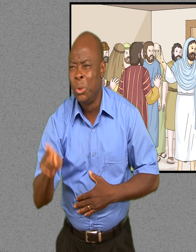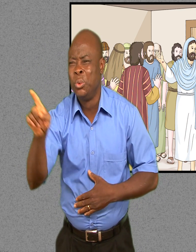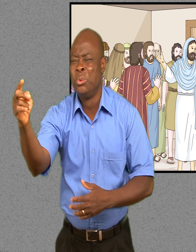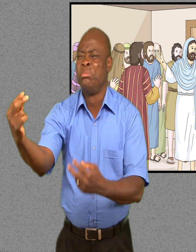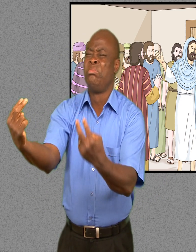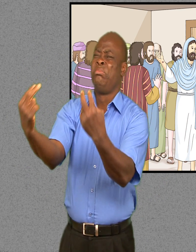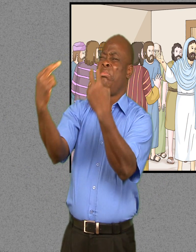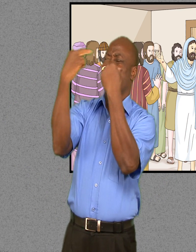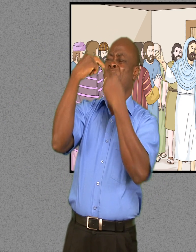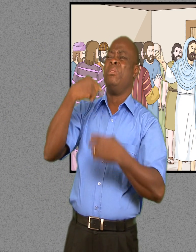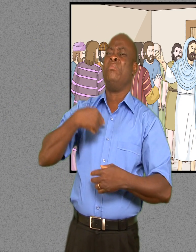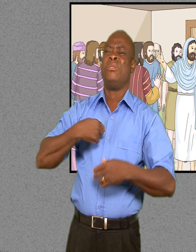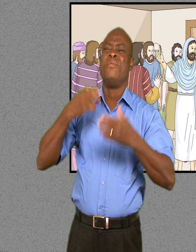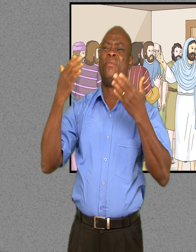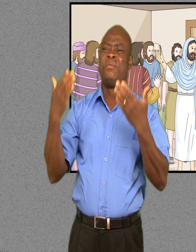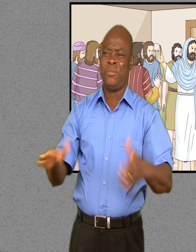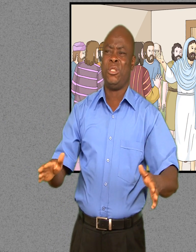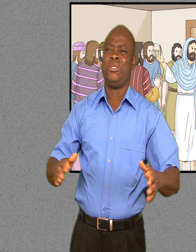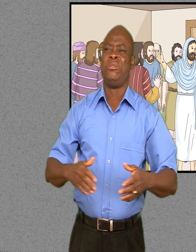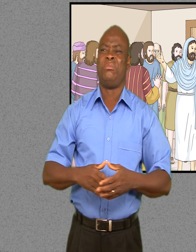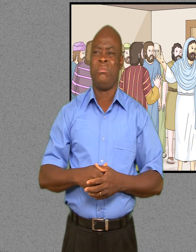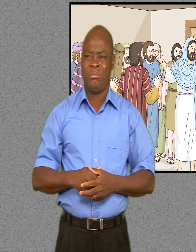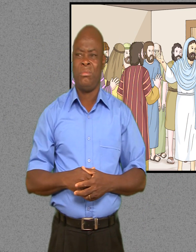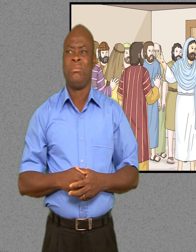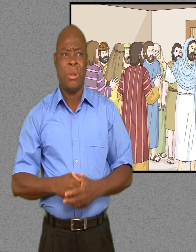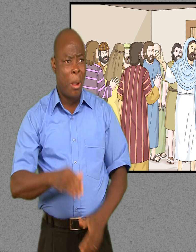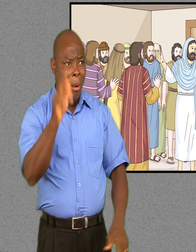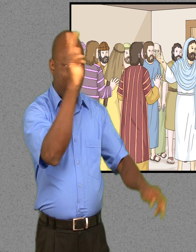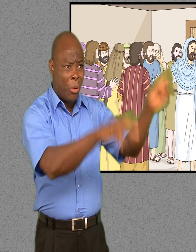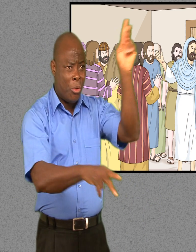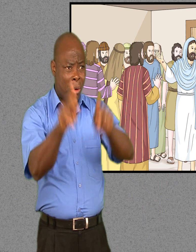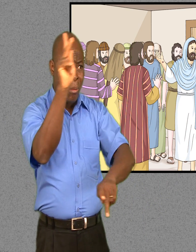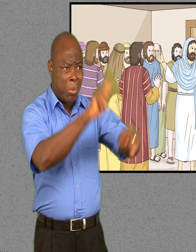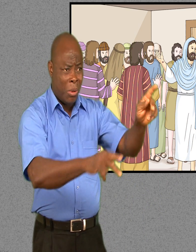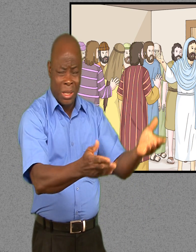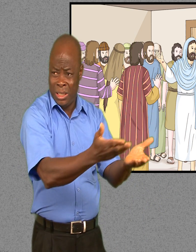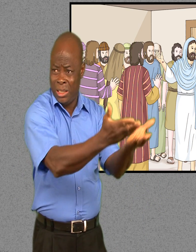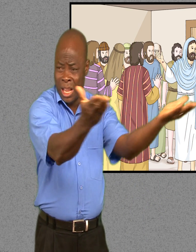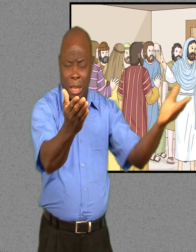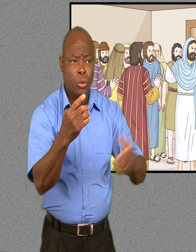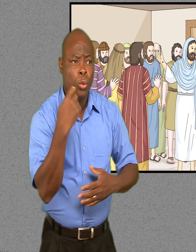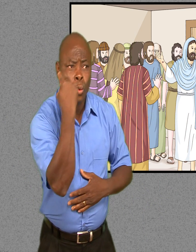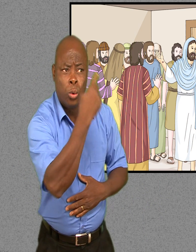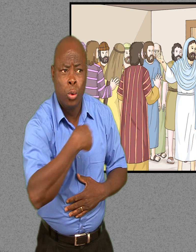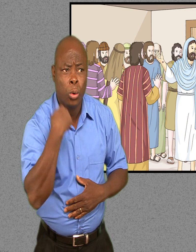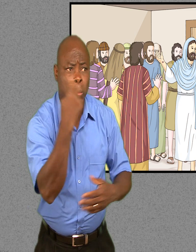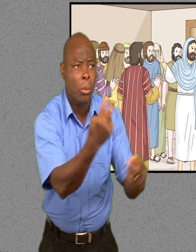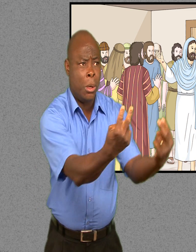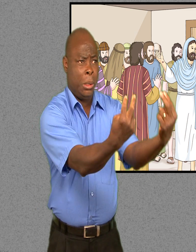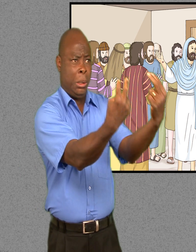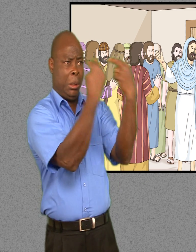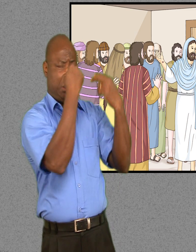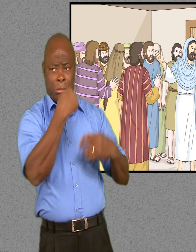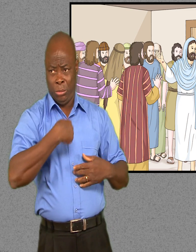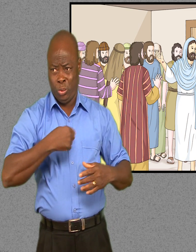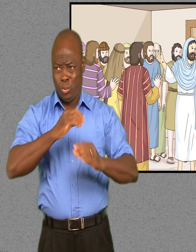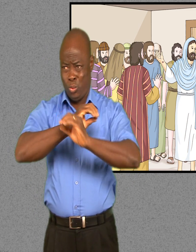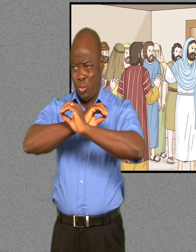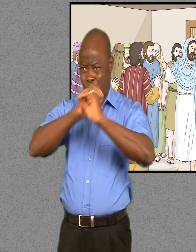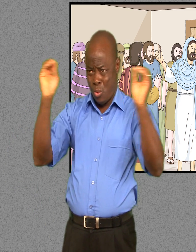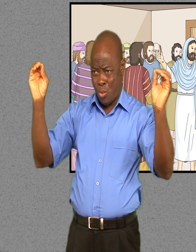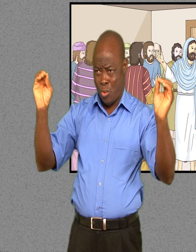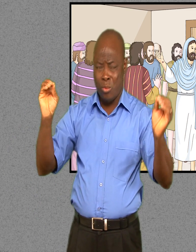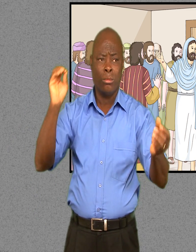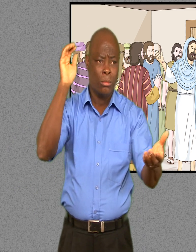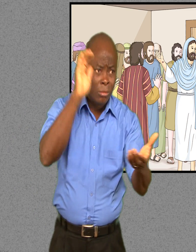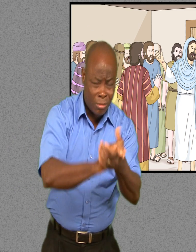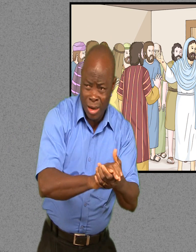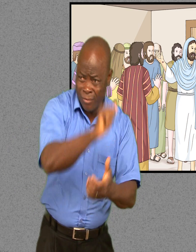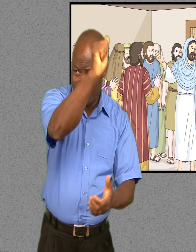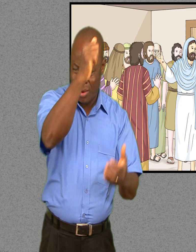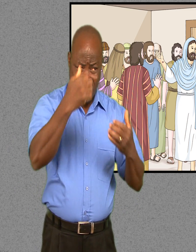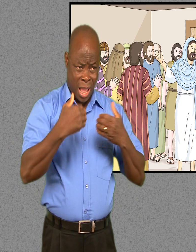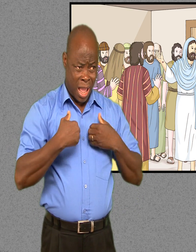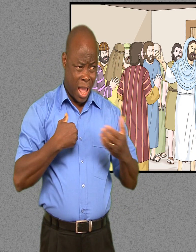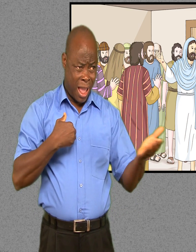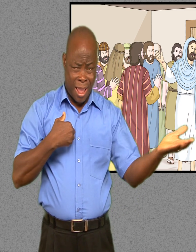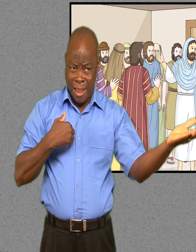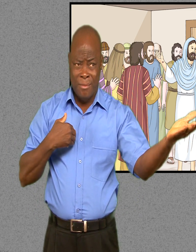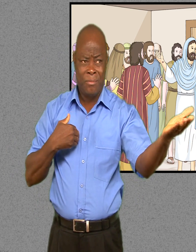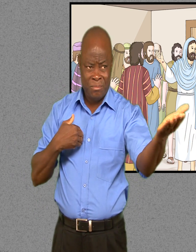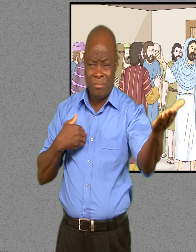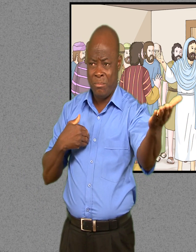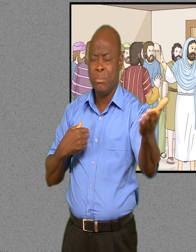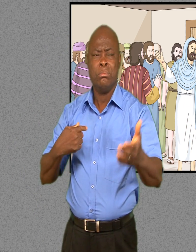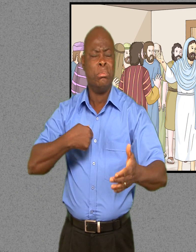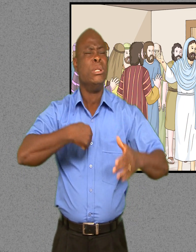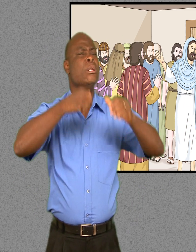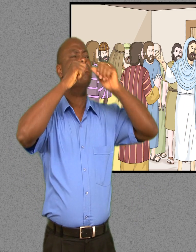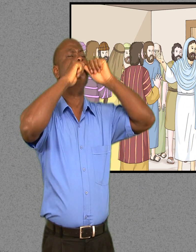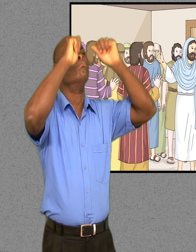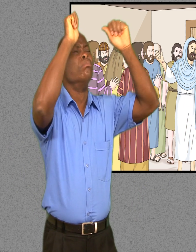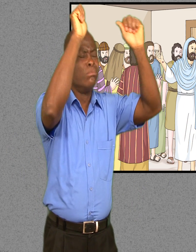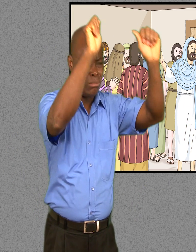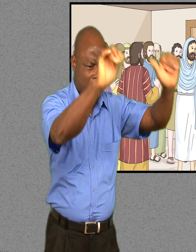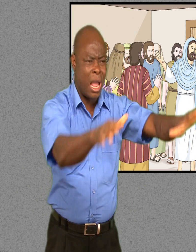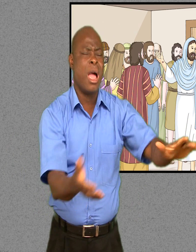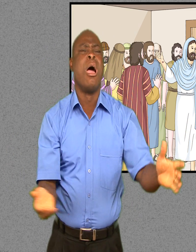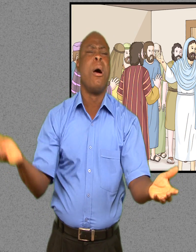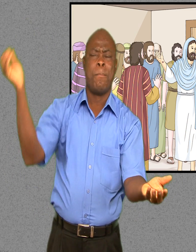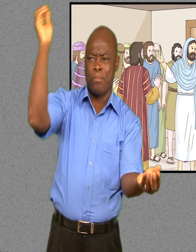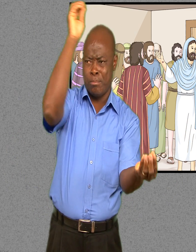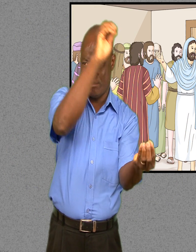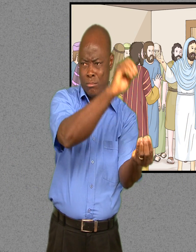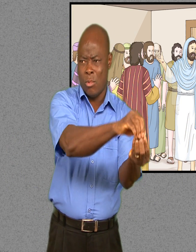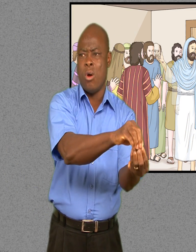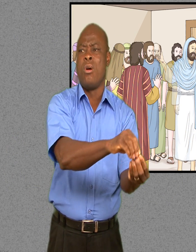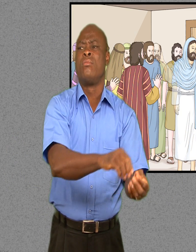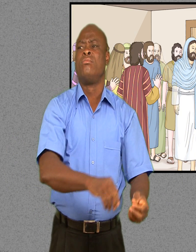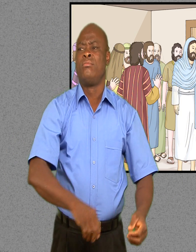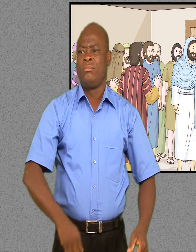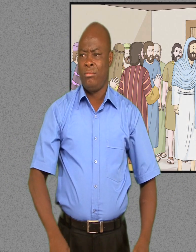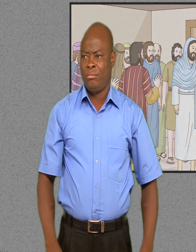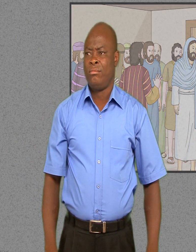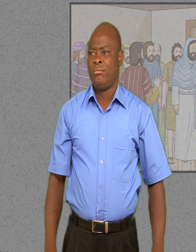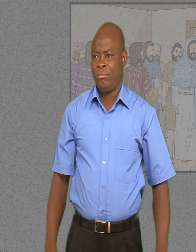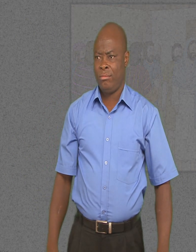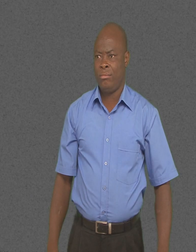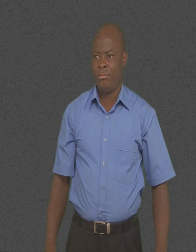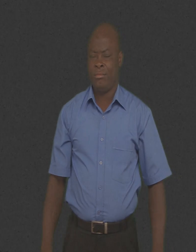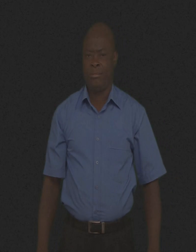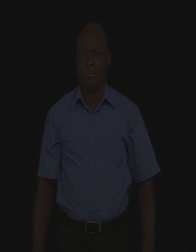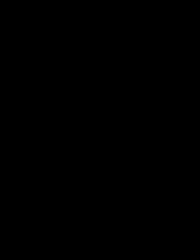blessed are those who have not seen and yet have believed.”